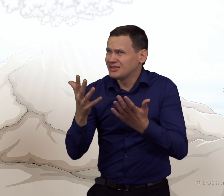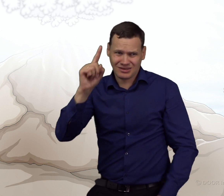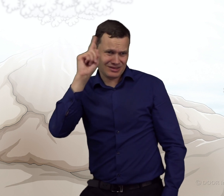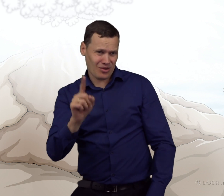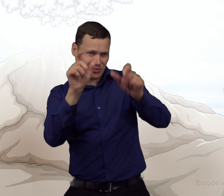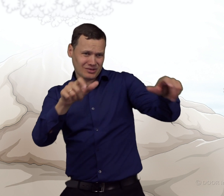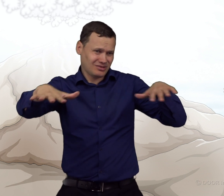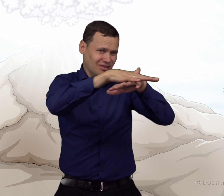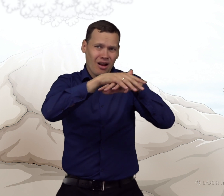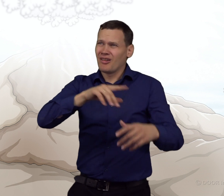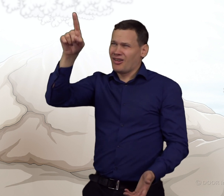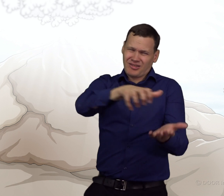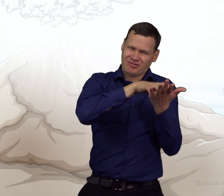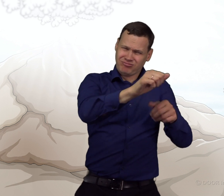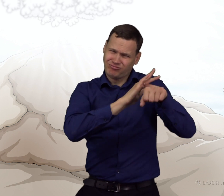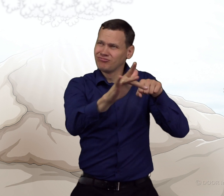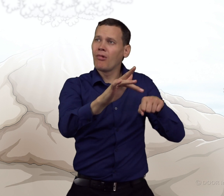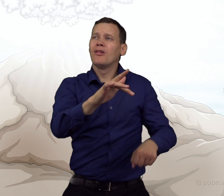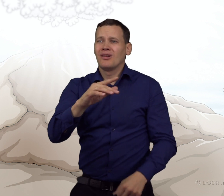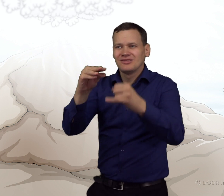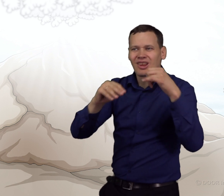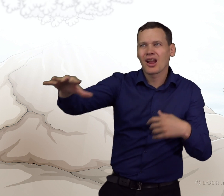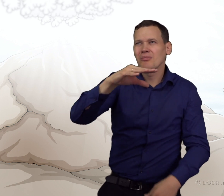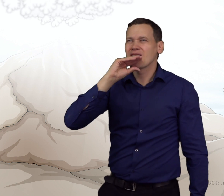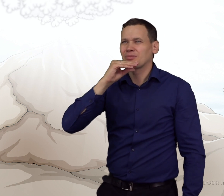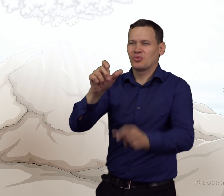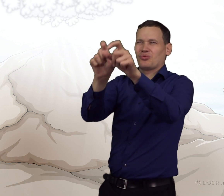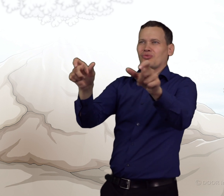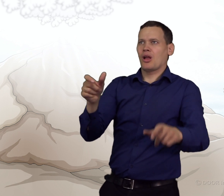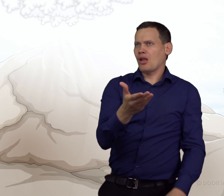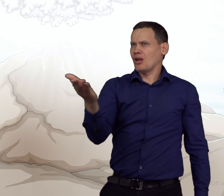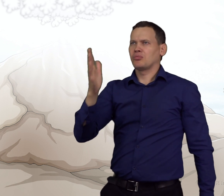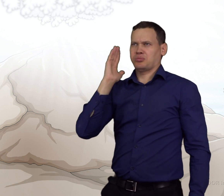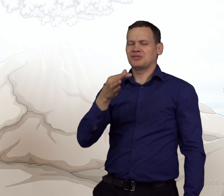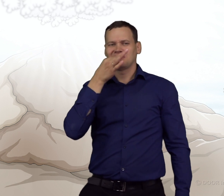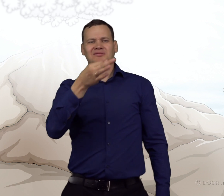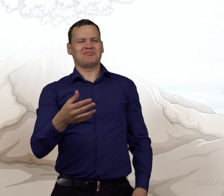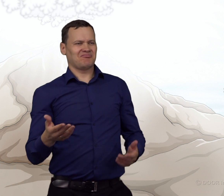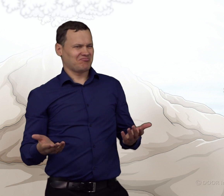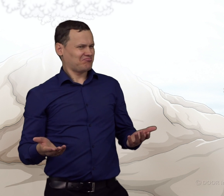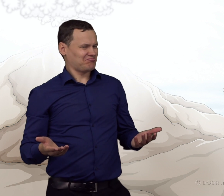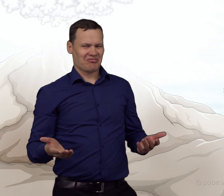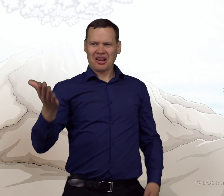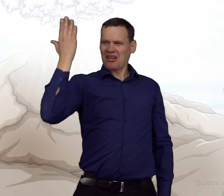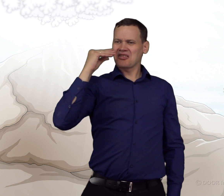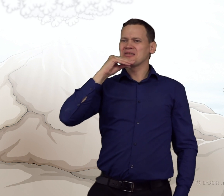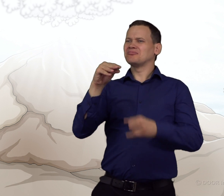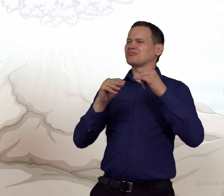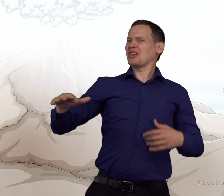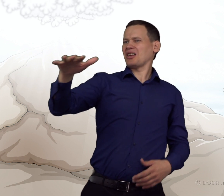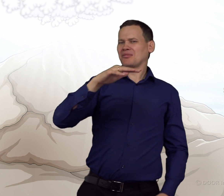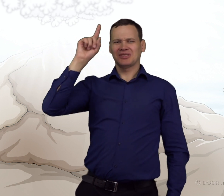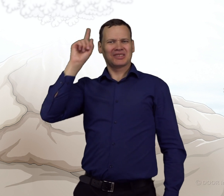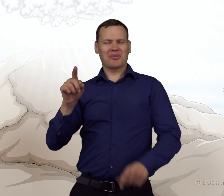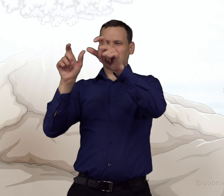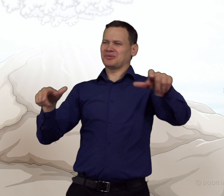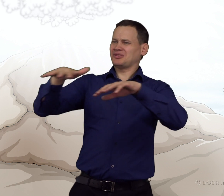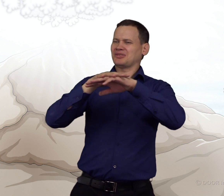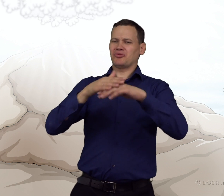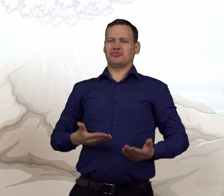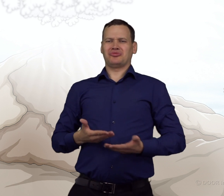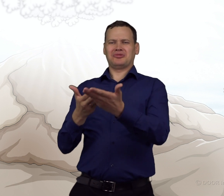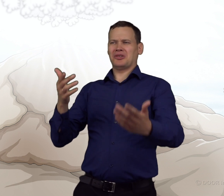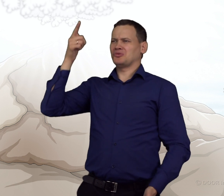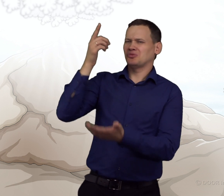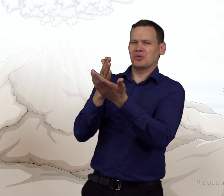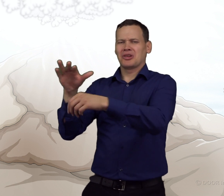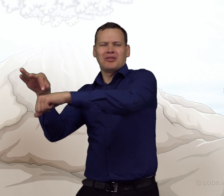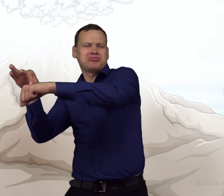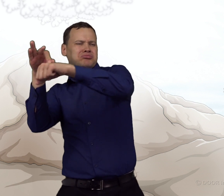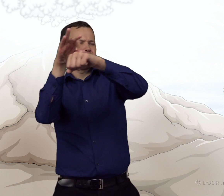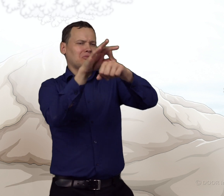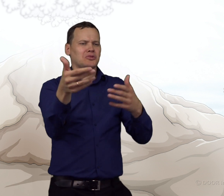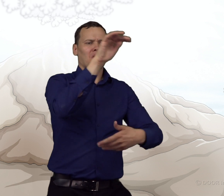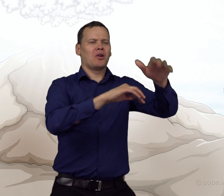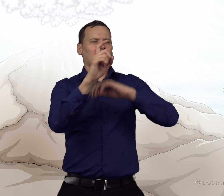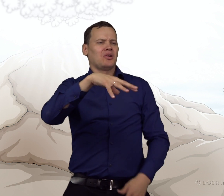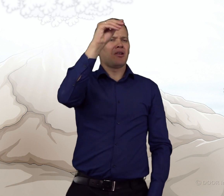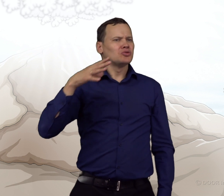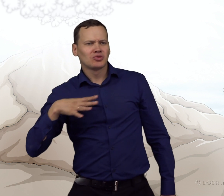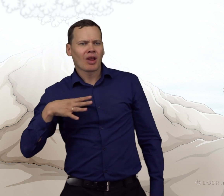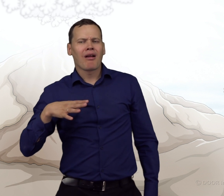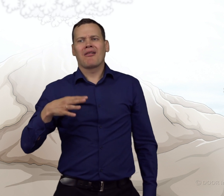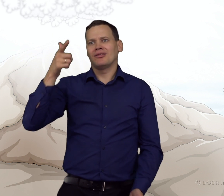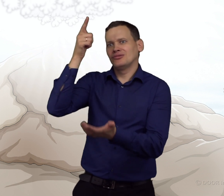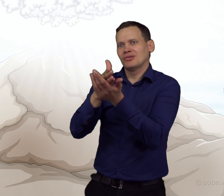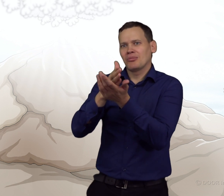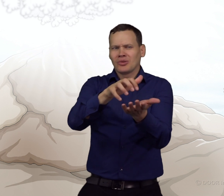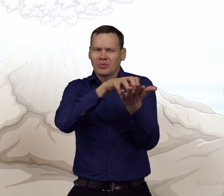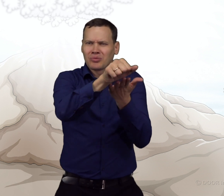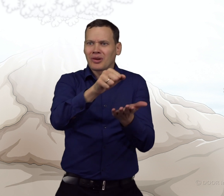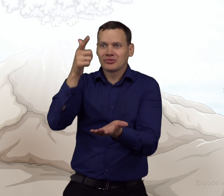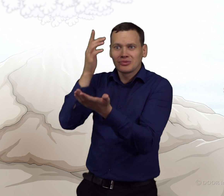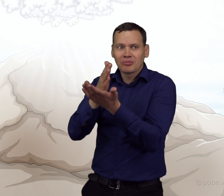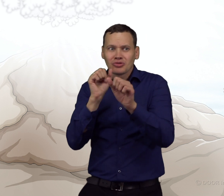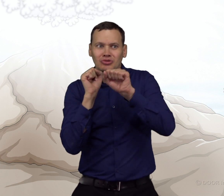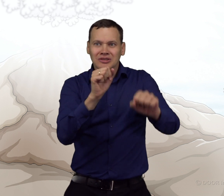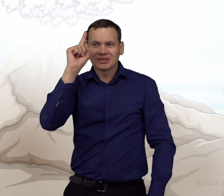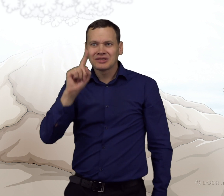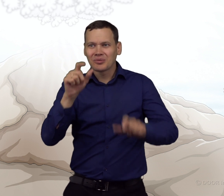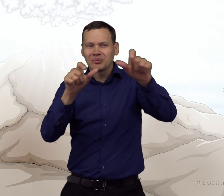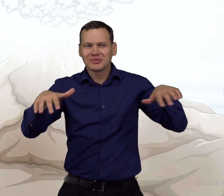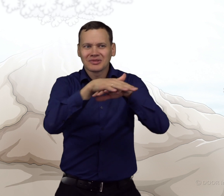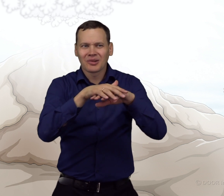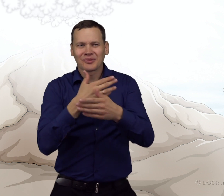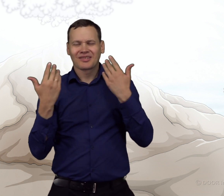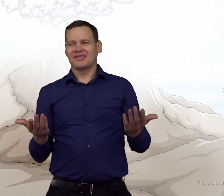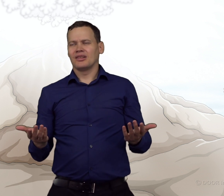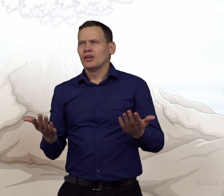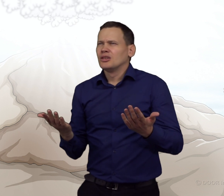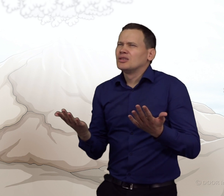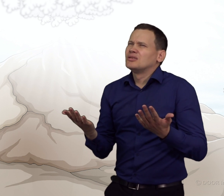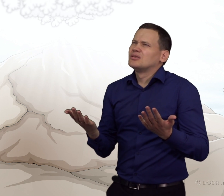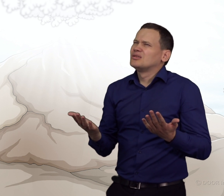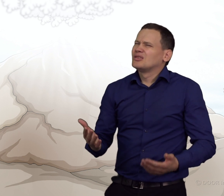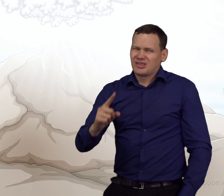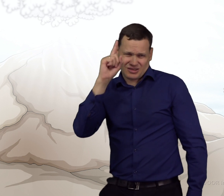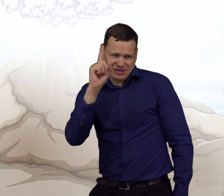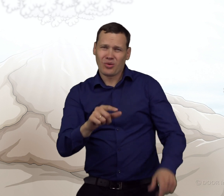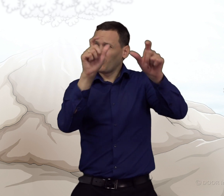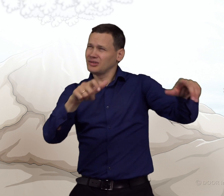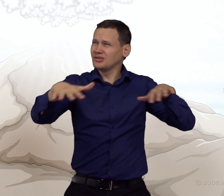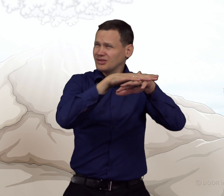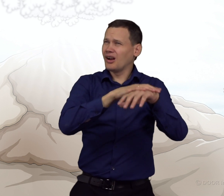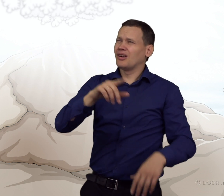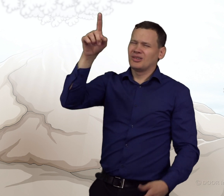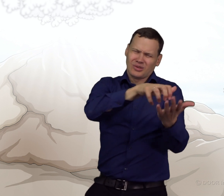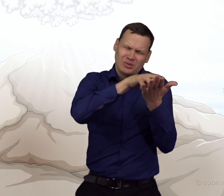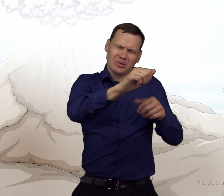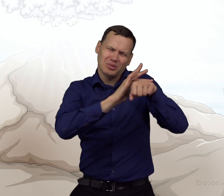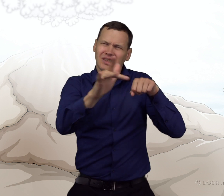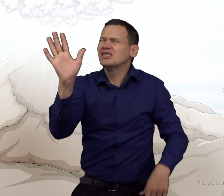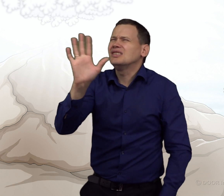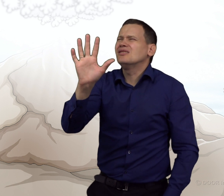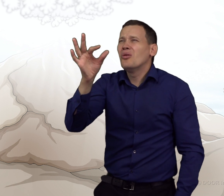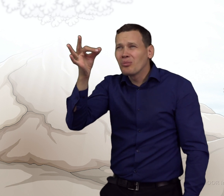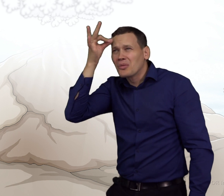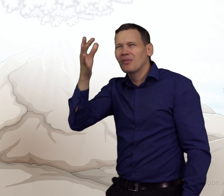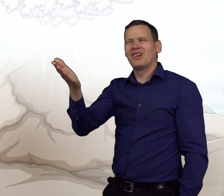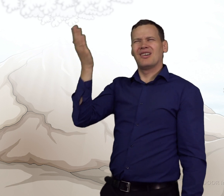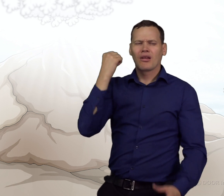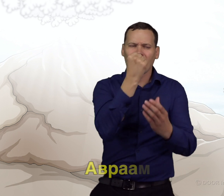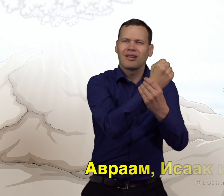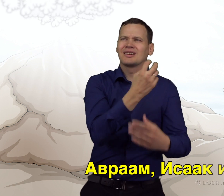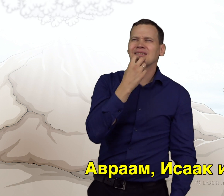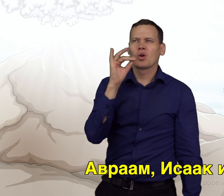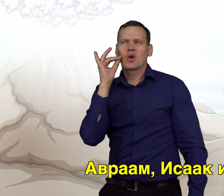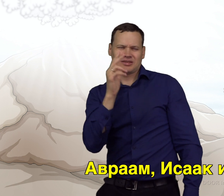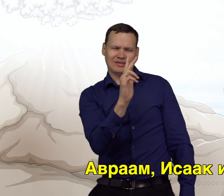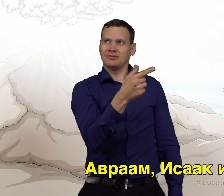Why should the Egyptians declare, ‘He brought them out with evil intent, to kill them in the mountains and wipe them from the face of the earth’? Turn from Your fierce anger and relent from doing harm to Your people.